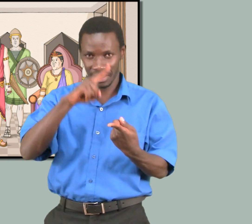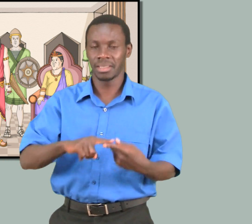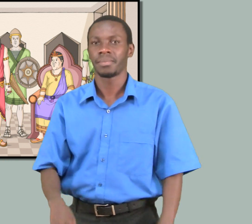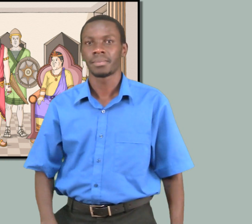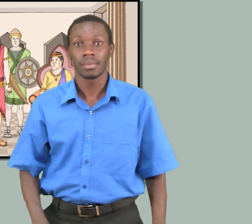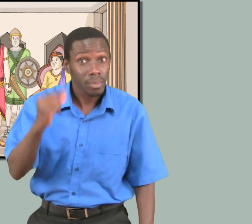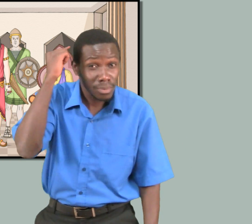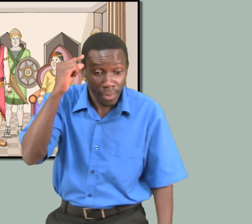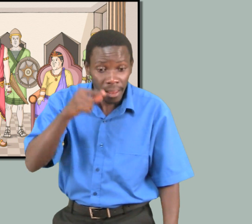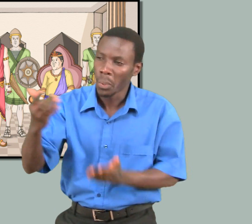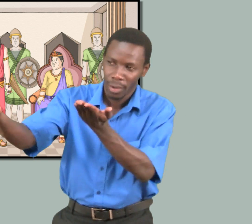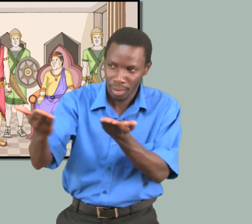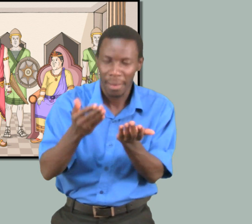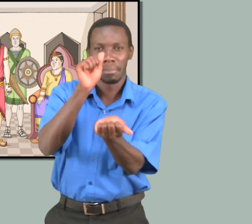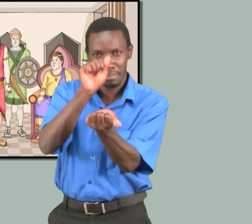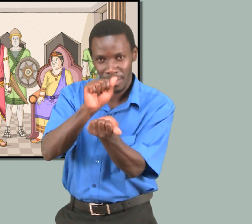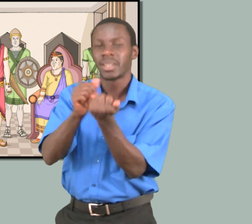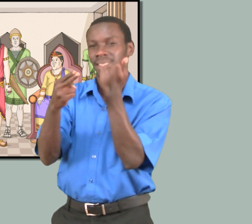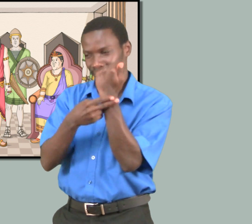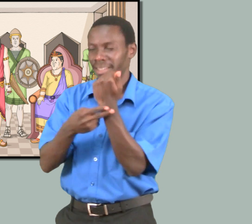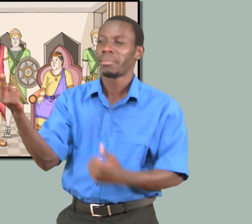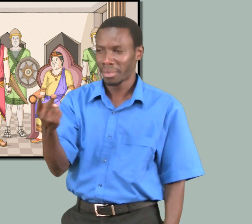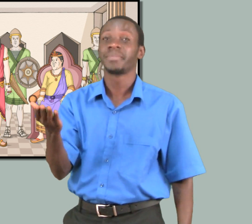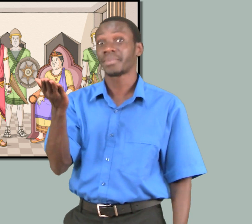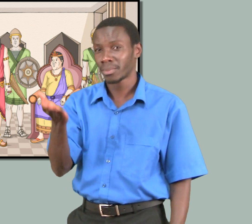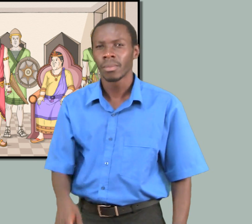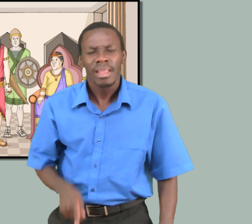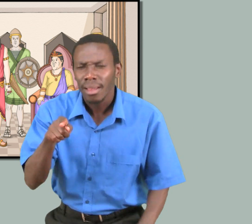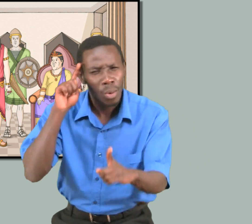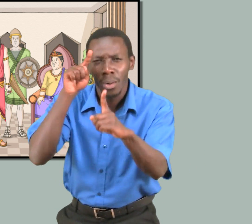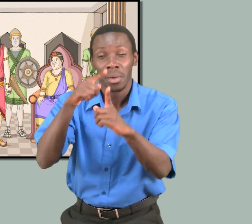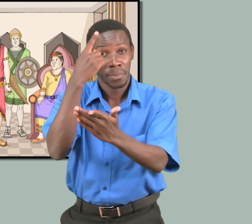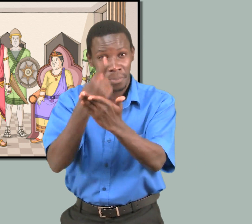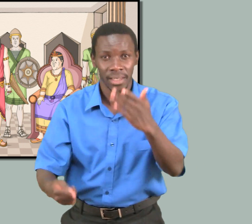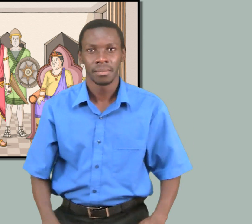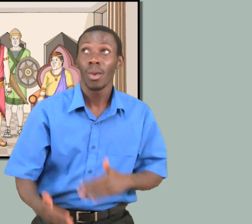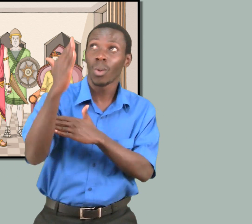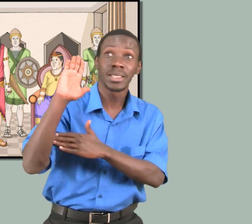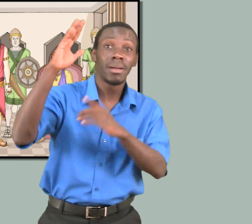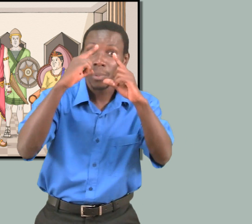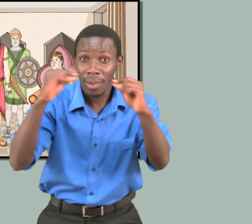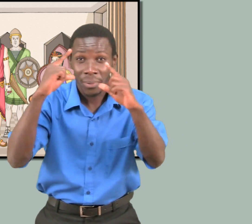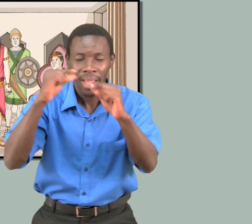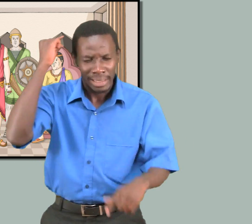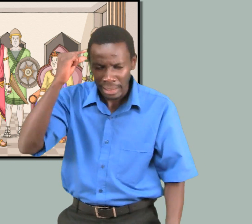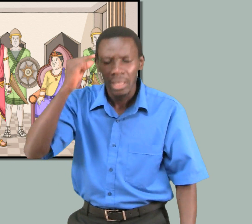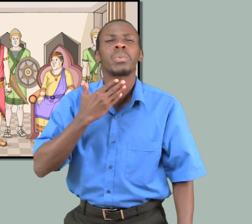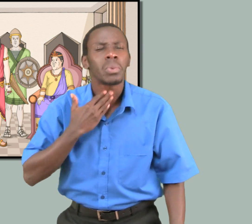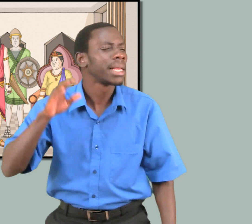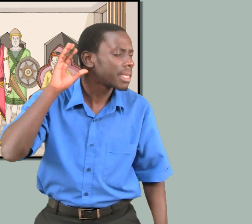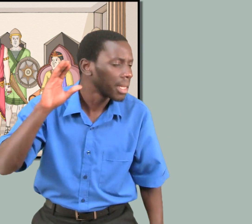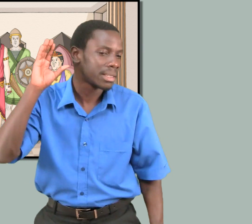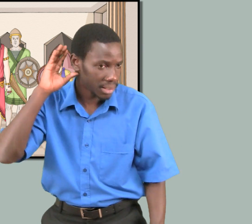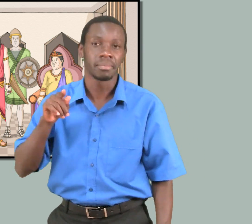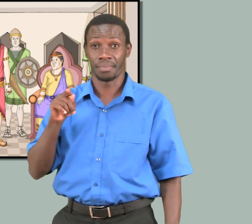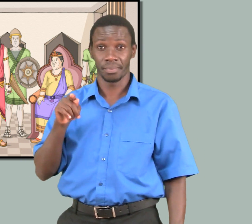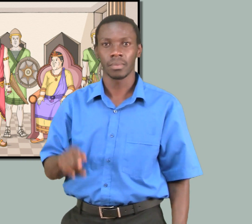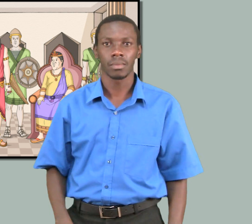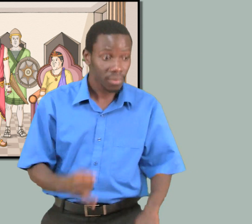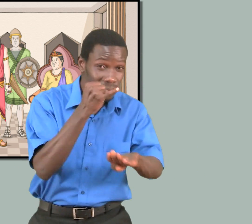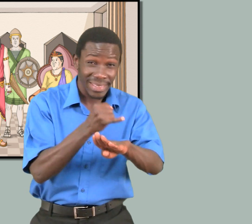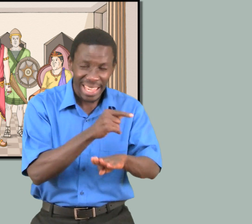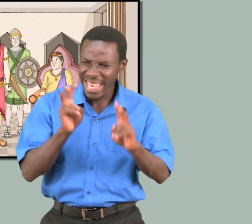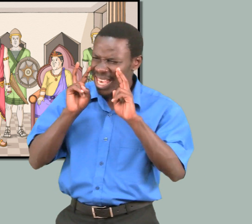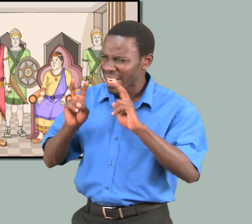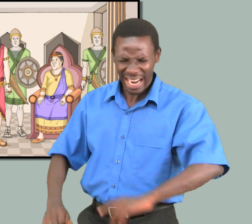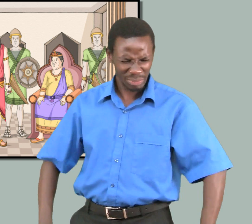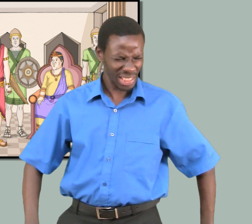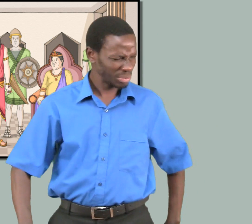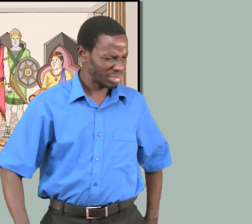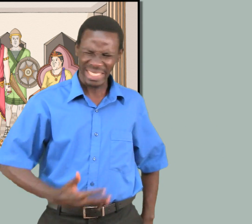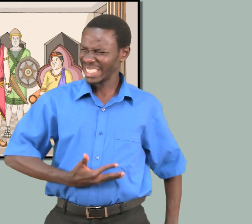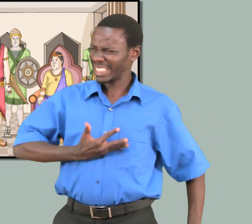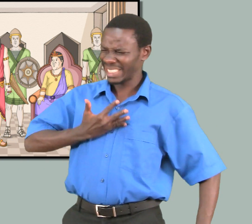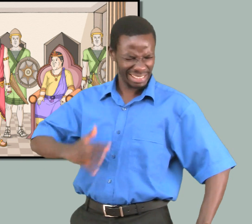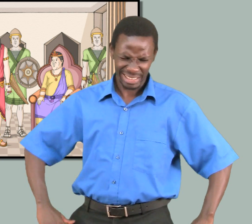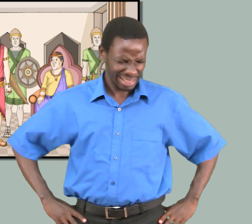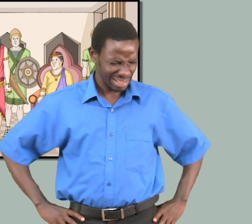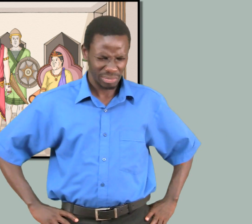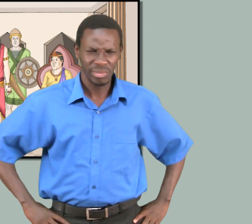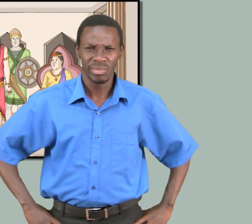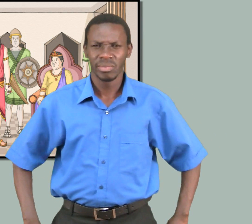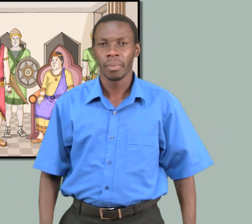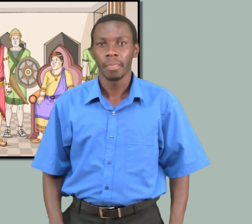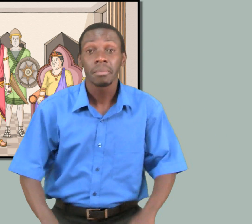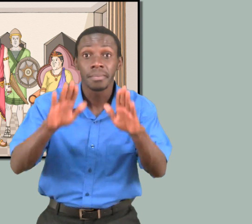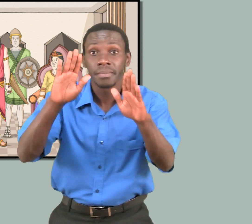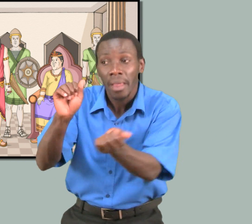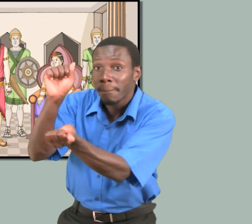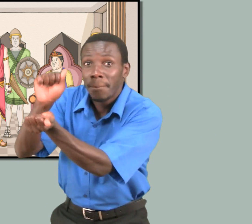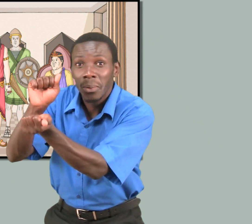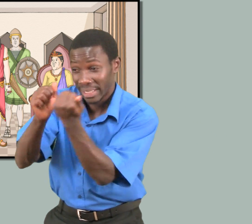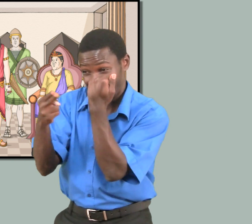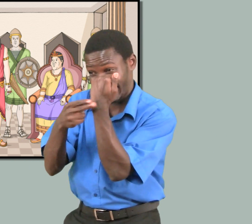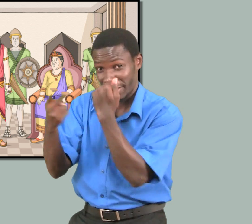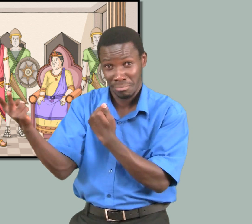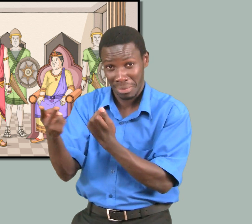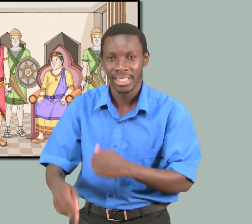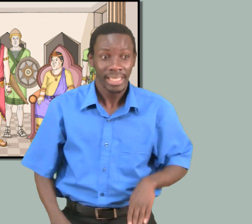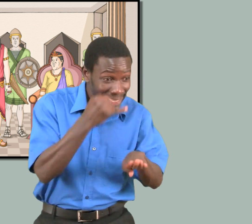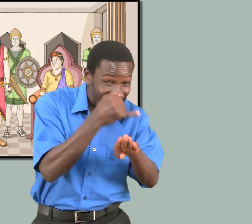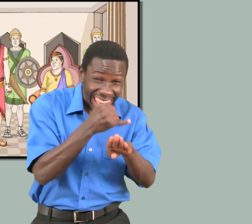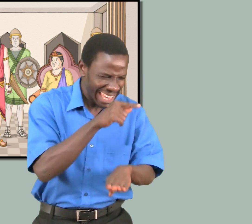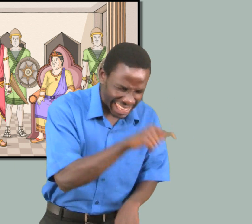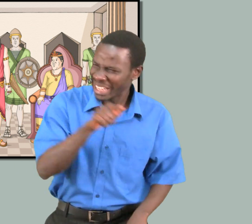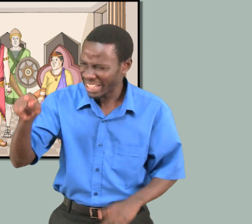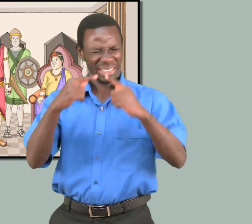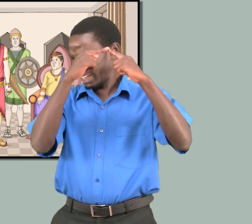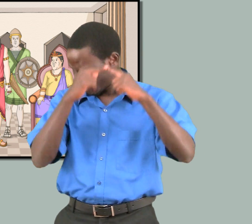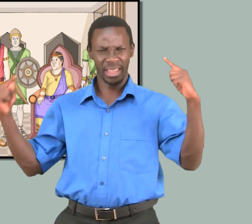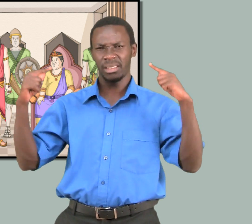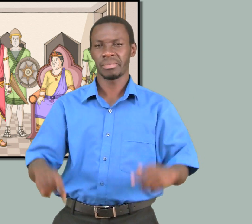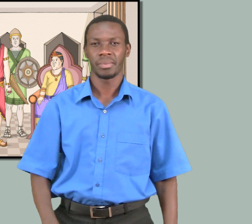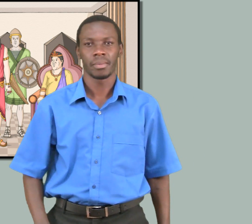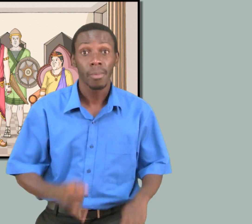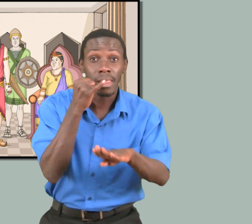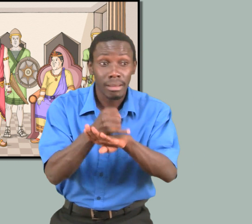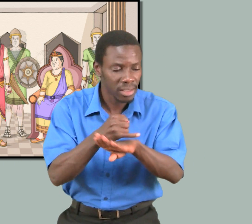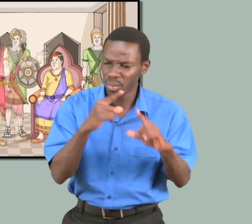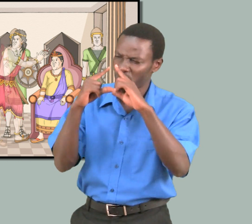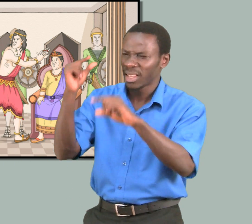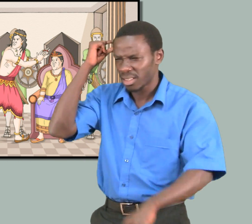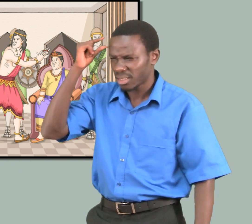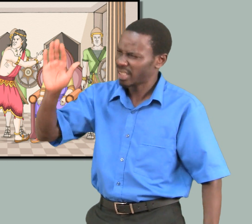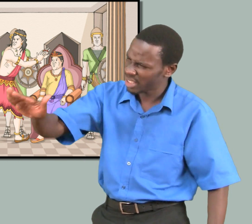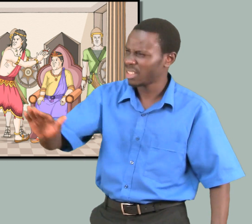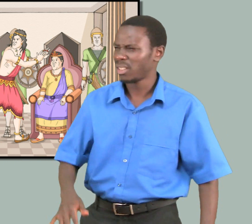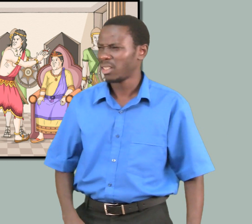The proconsul, a man of intelligence, summoned Barnabas and Saul because he wanted to hear the word of God.